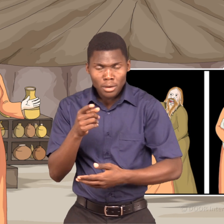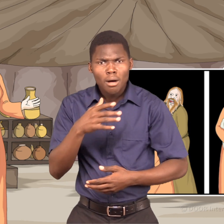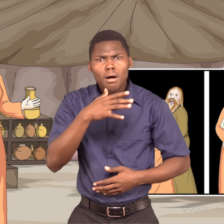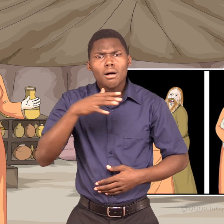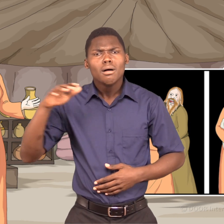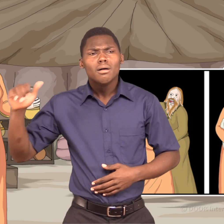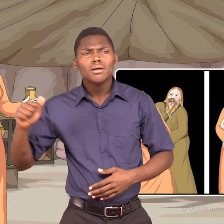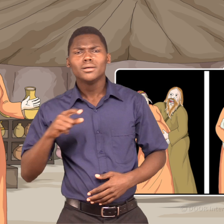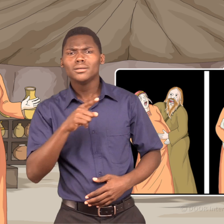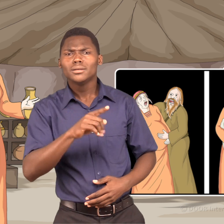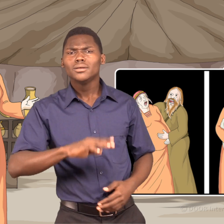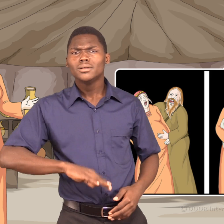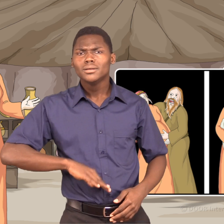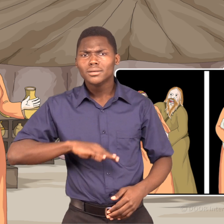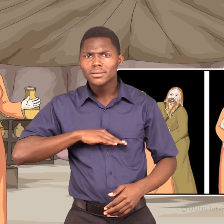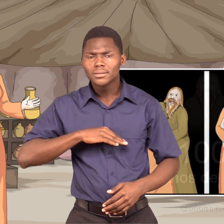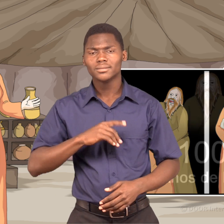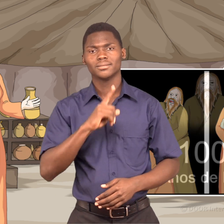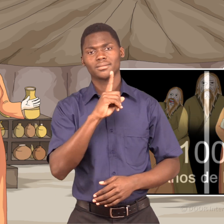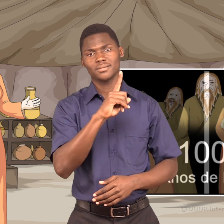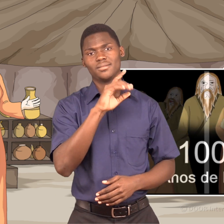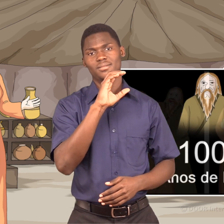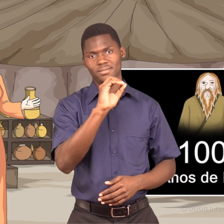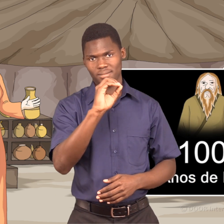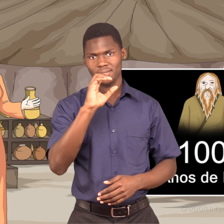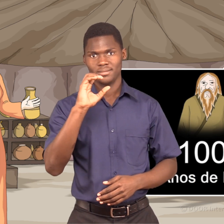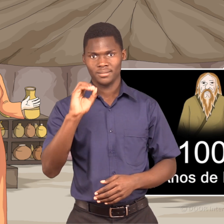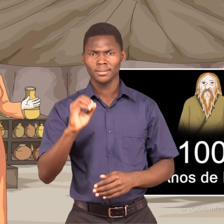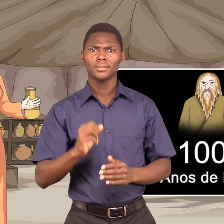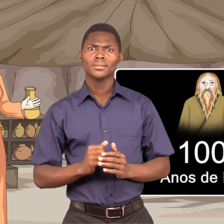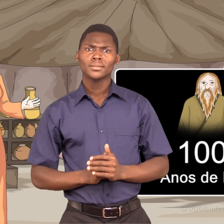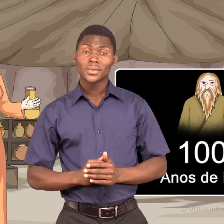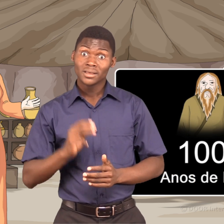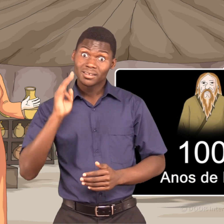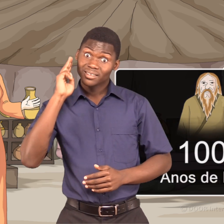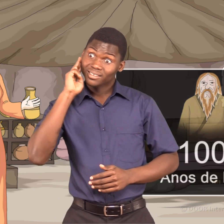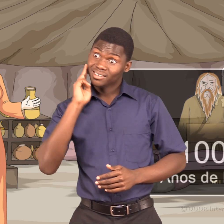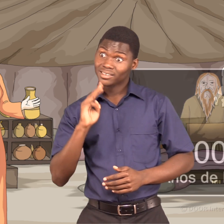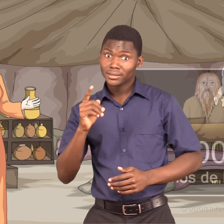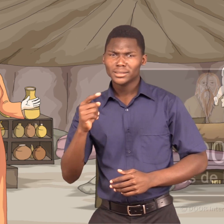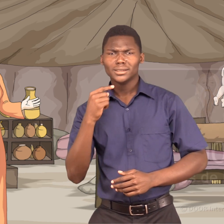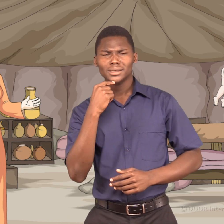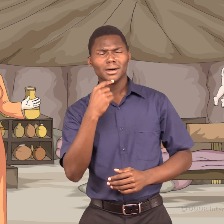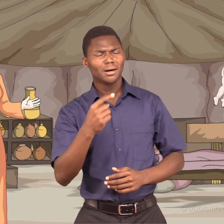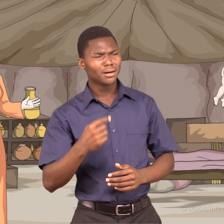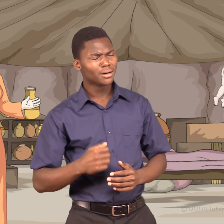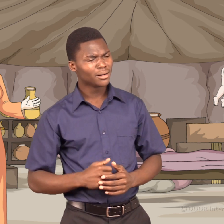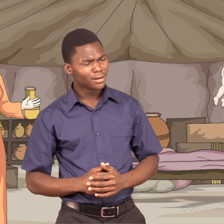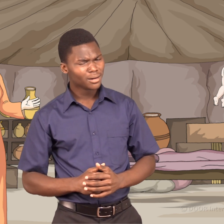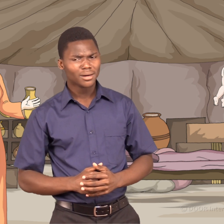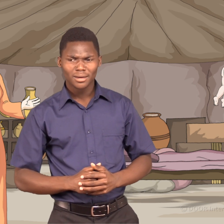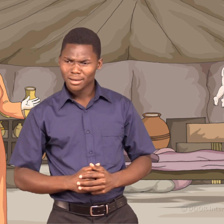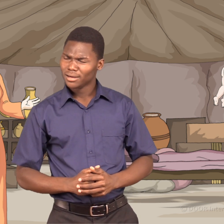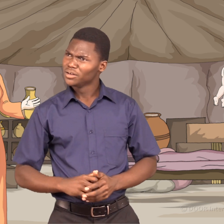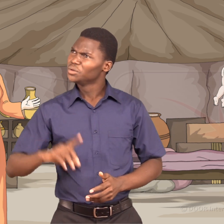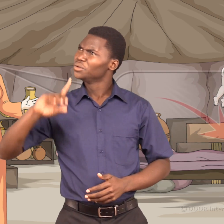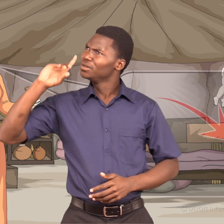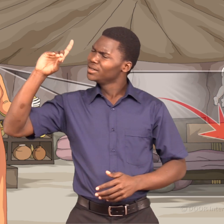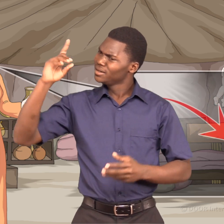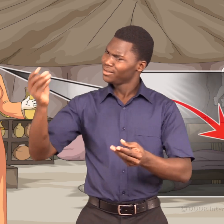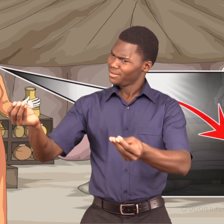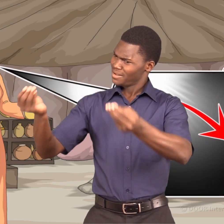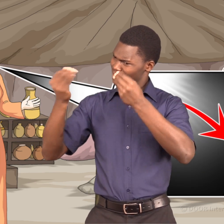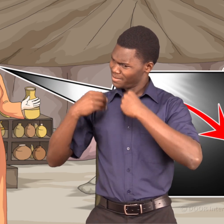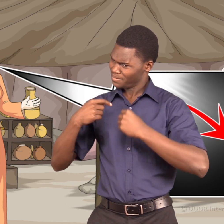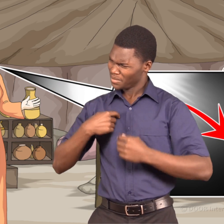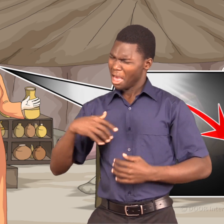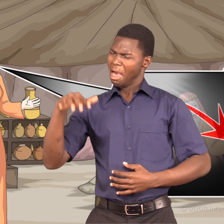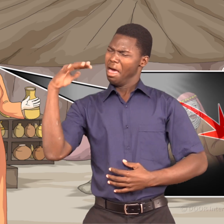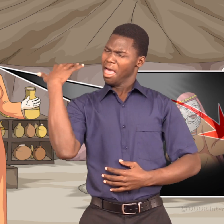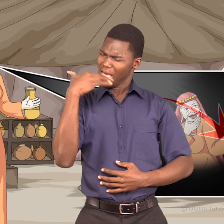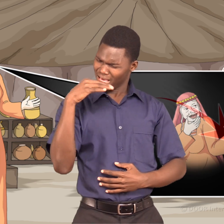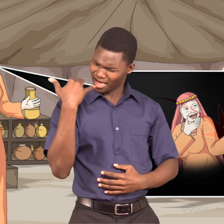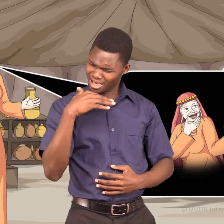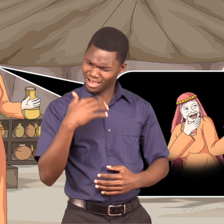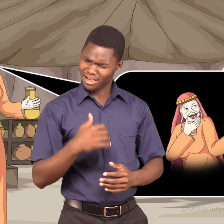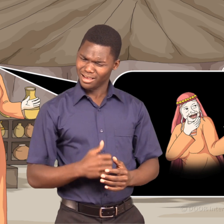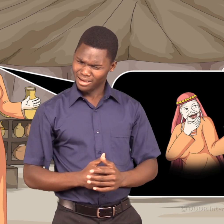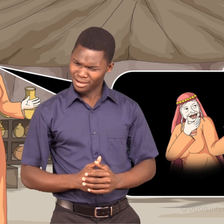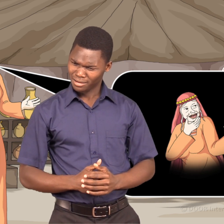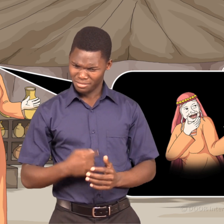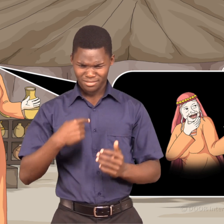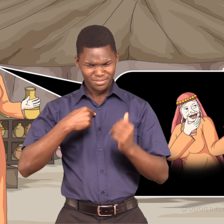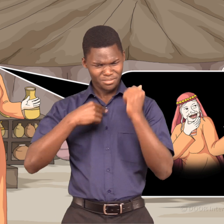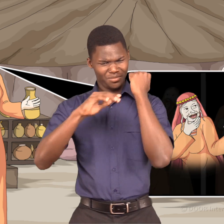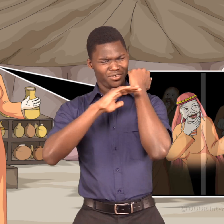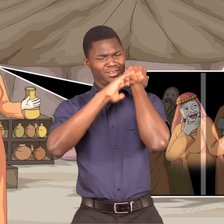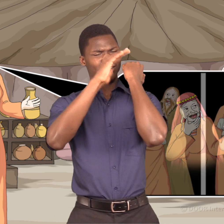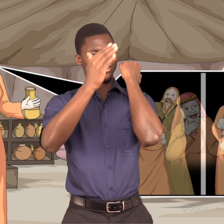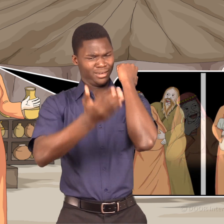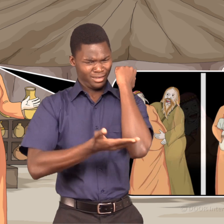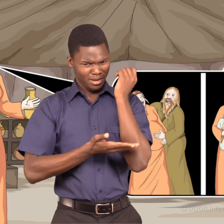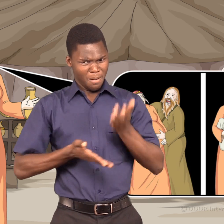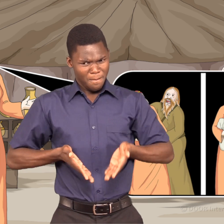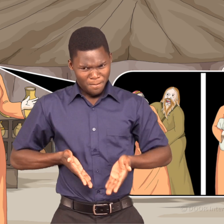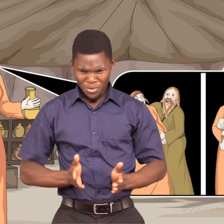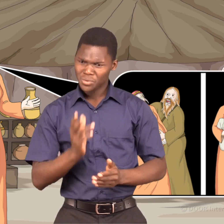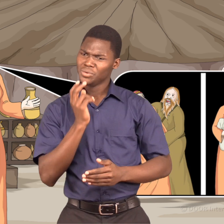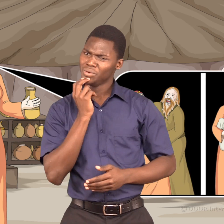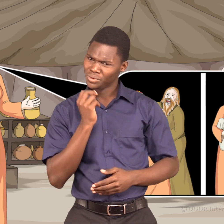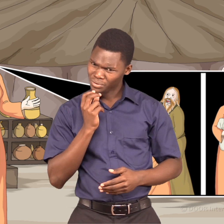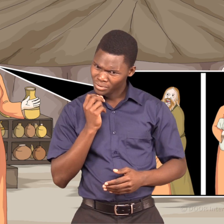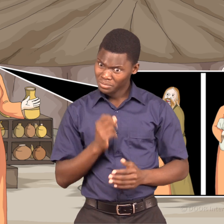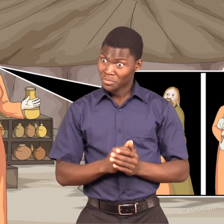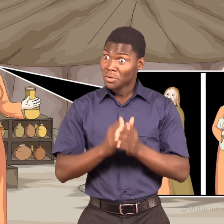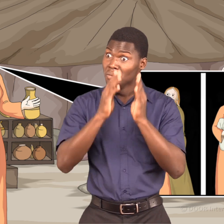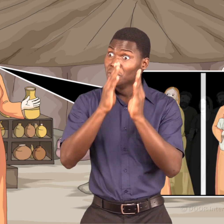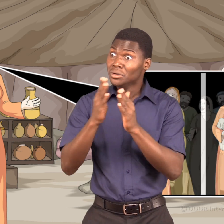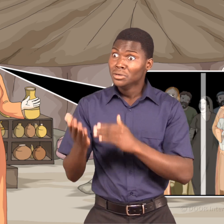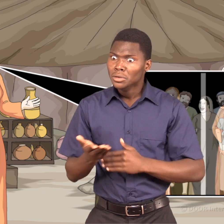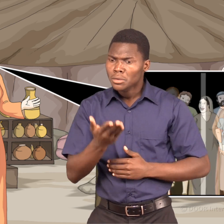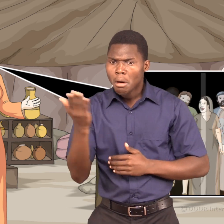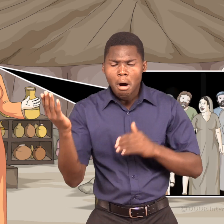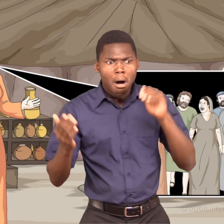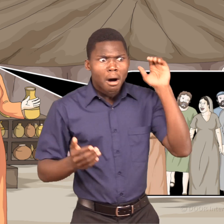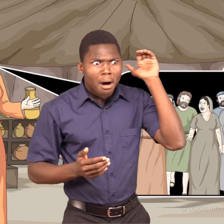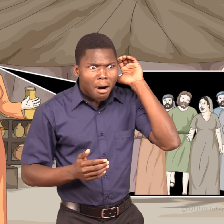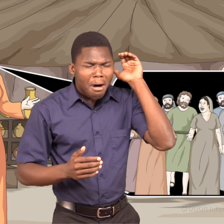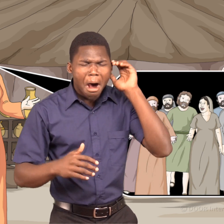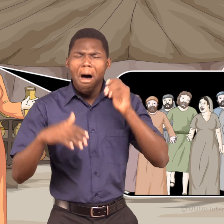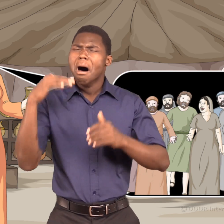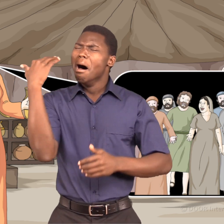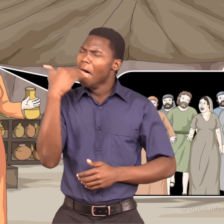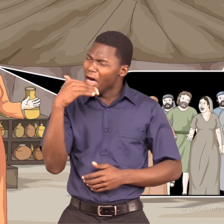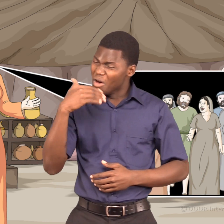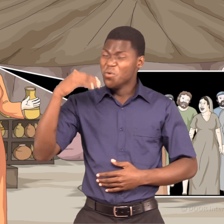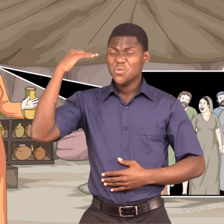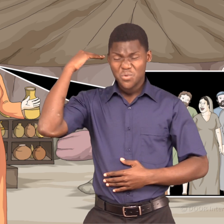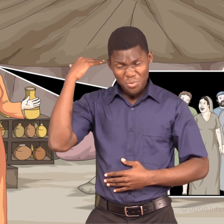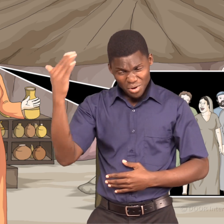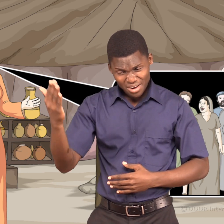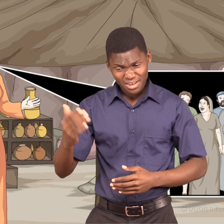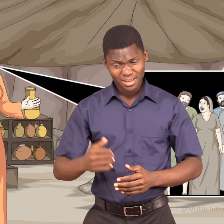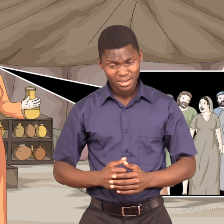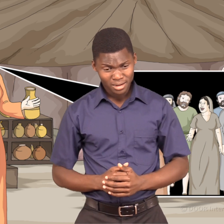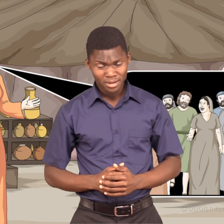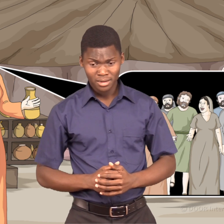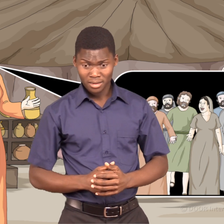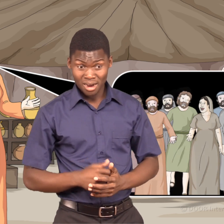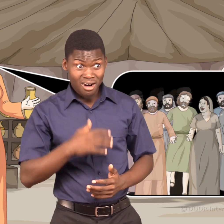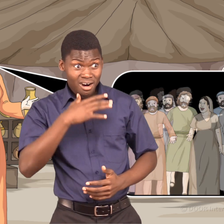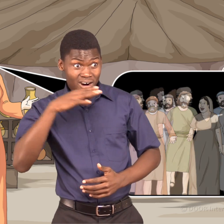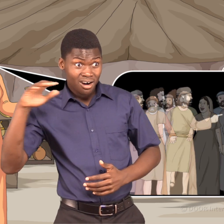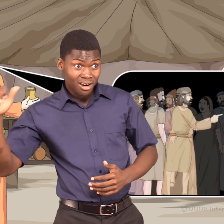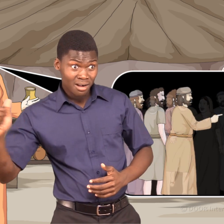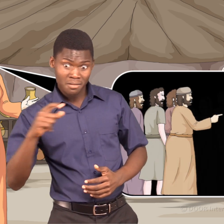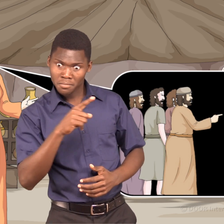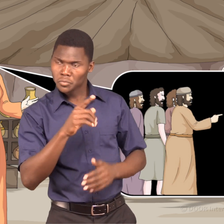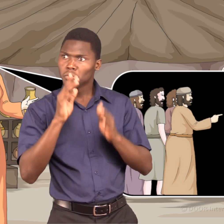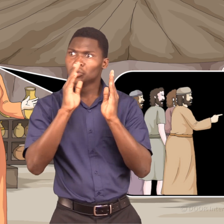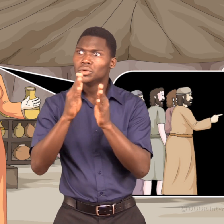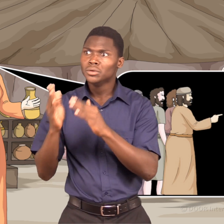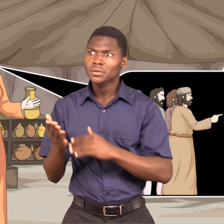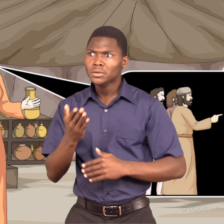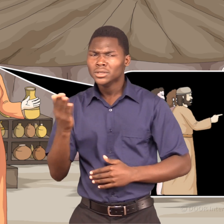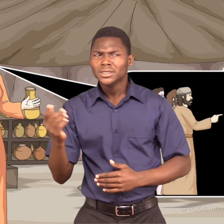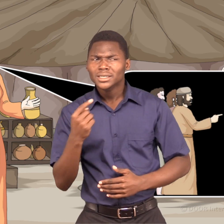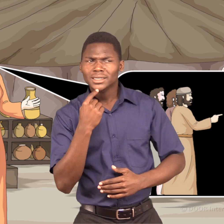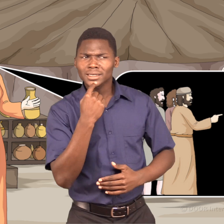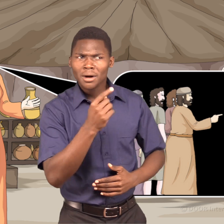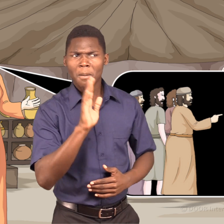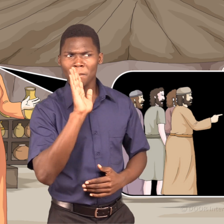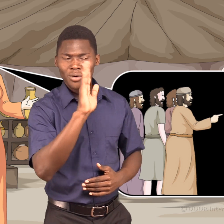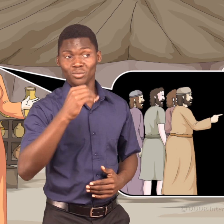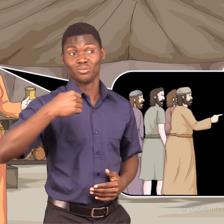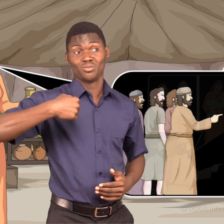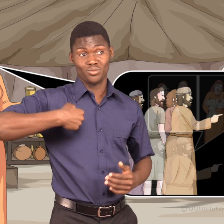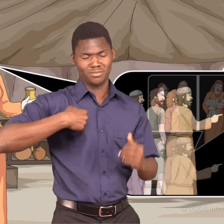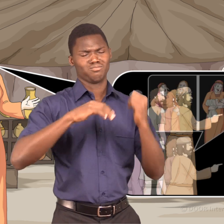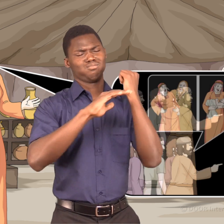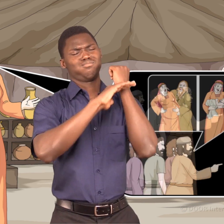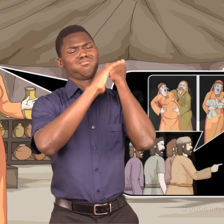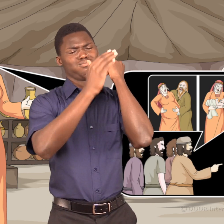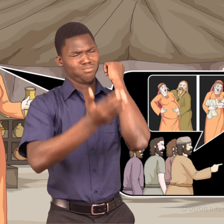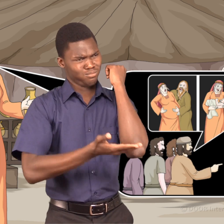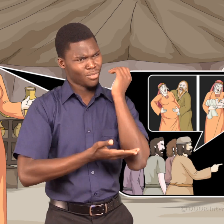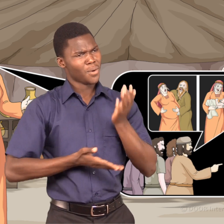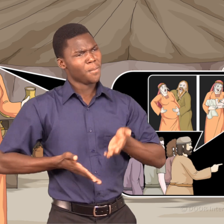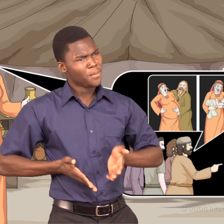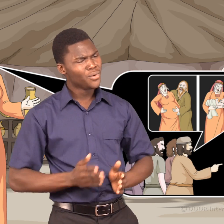Abraham was a hundred years old when his son Isaac was born to him. Then Sarah said, “God has made me laugh, and everyone who hears of this will laugh with me.”